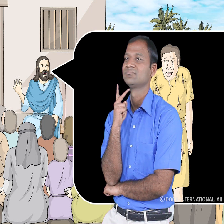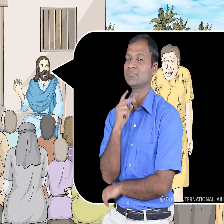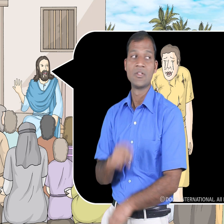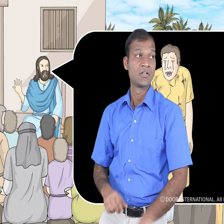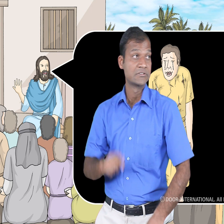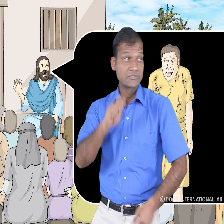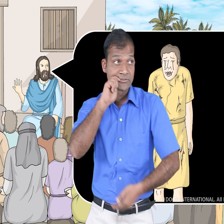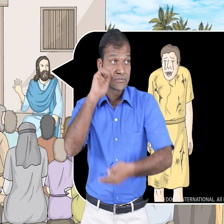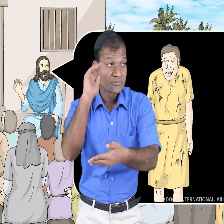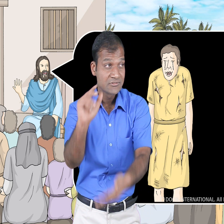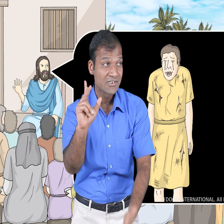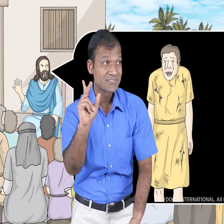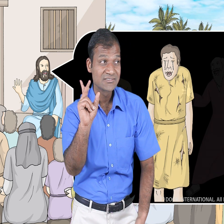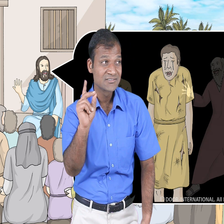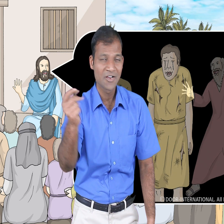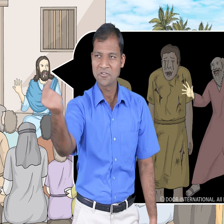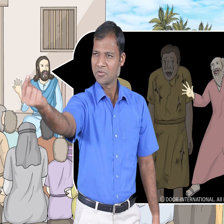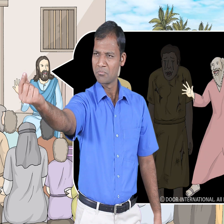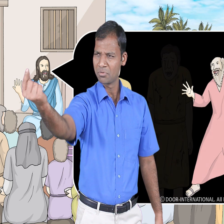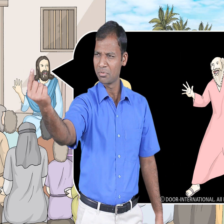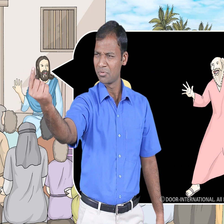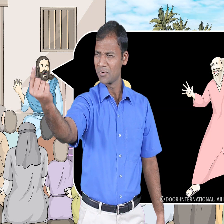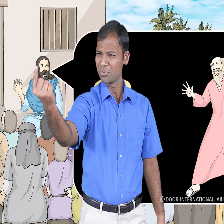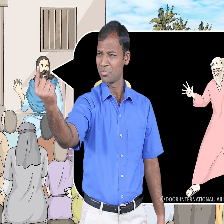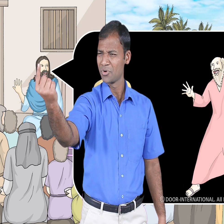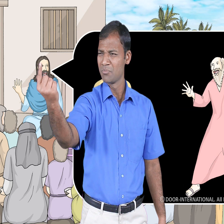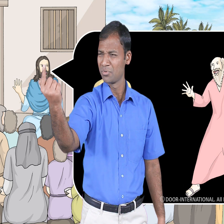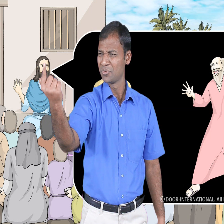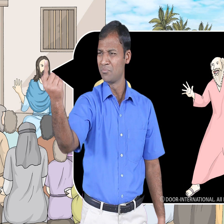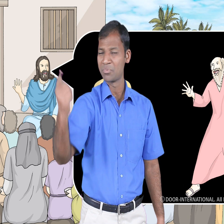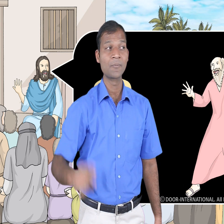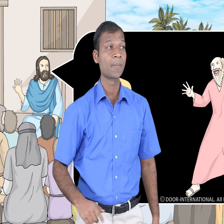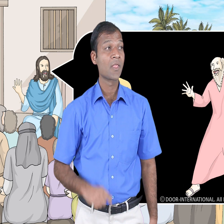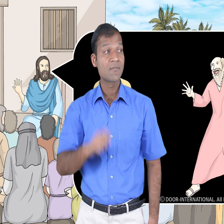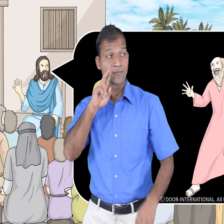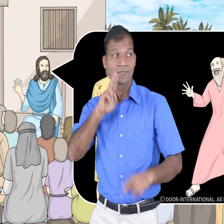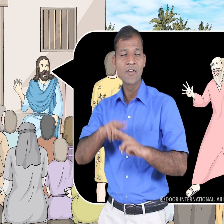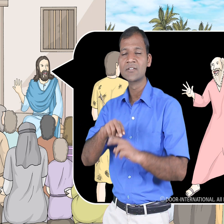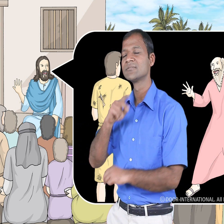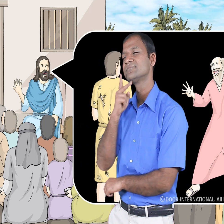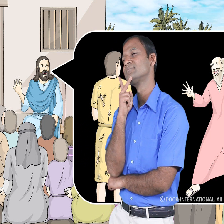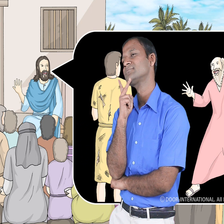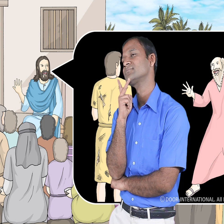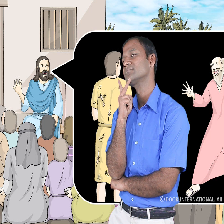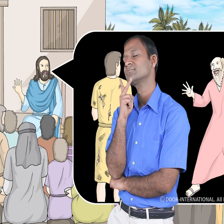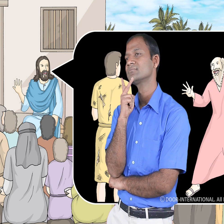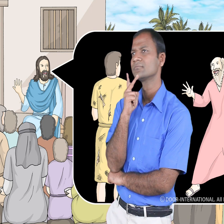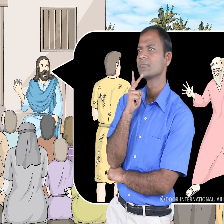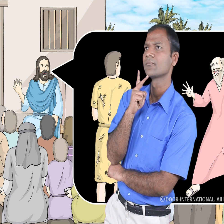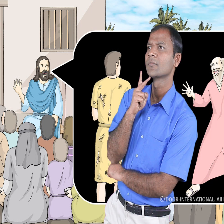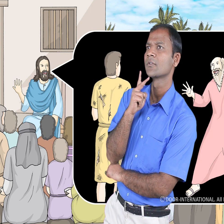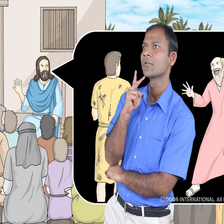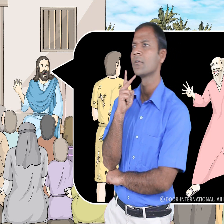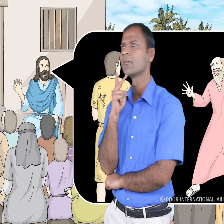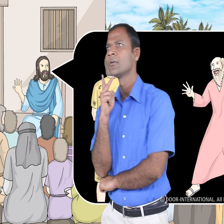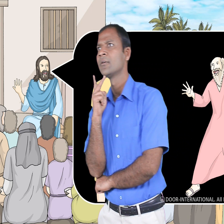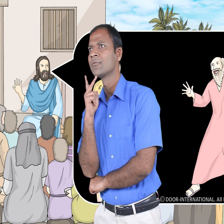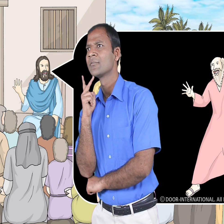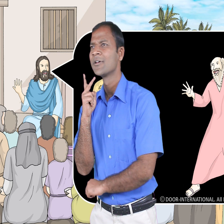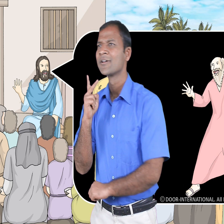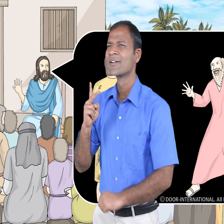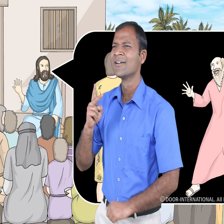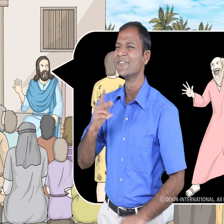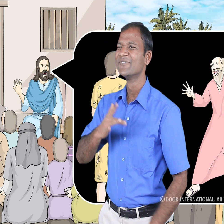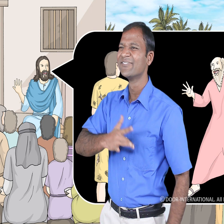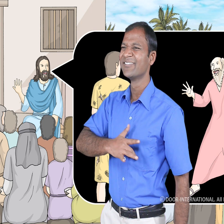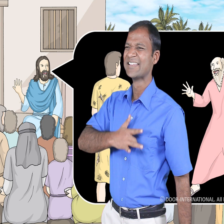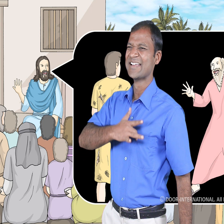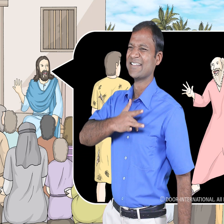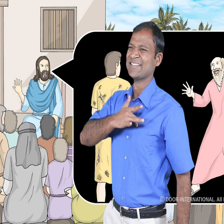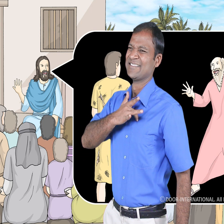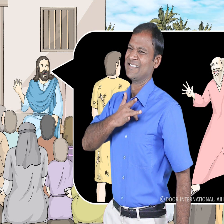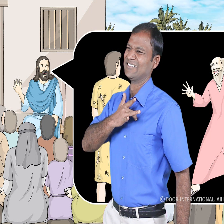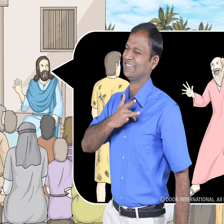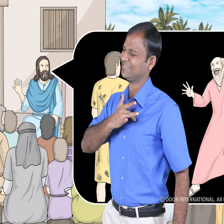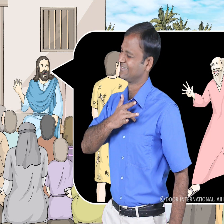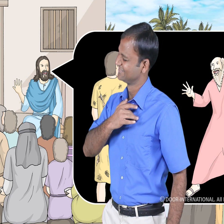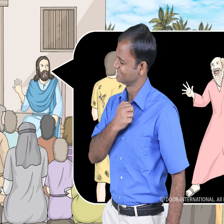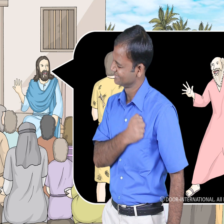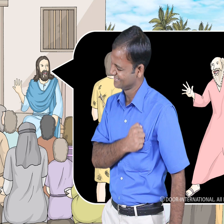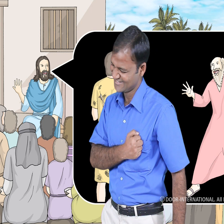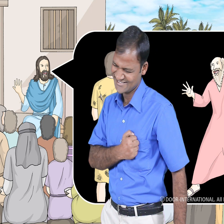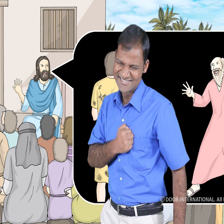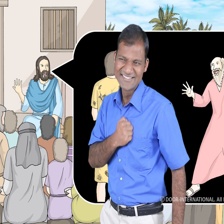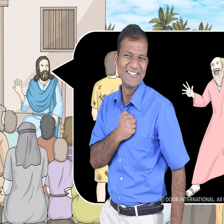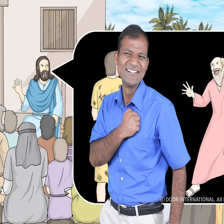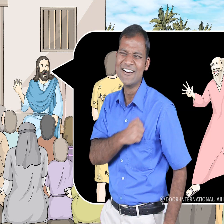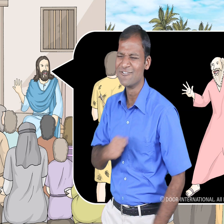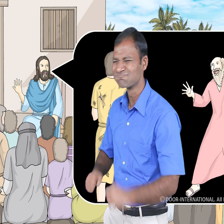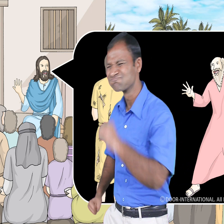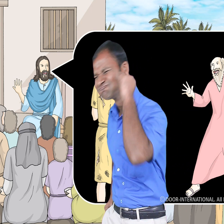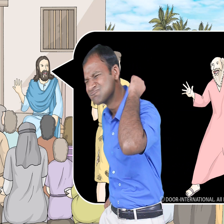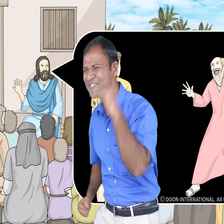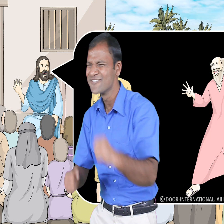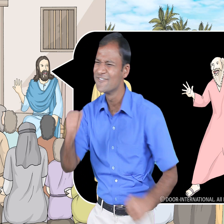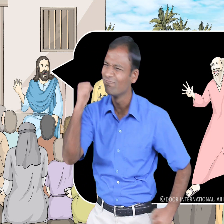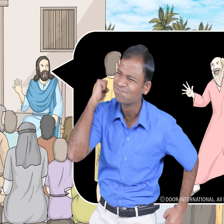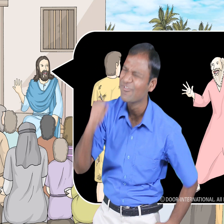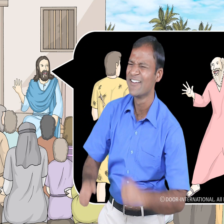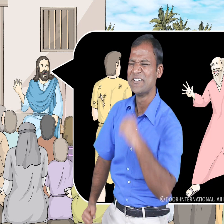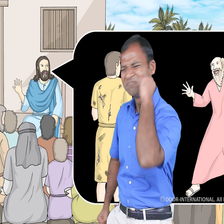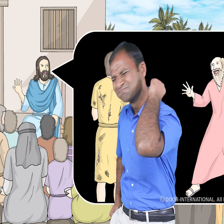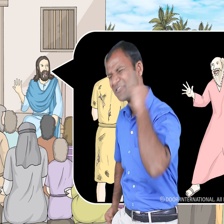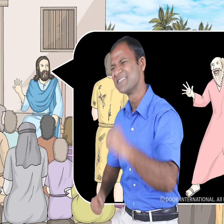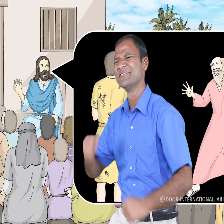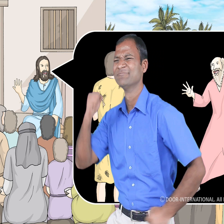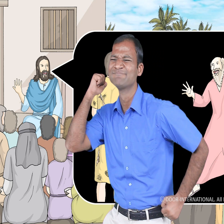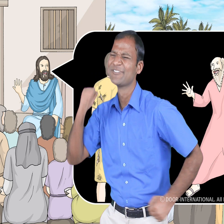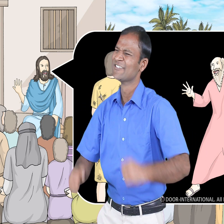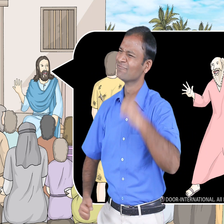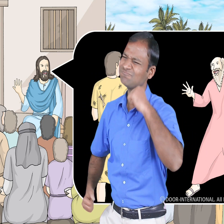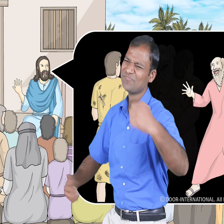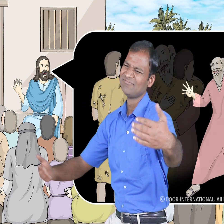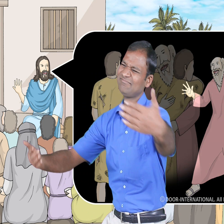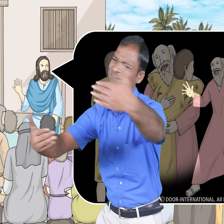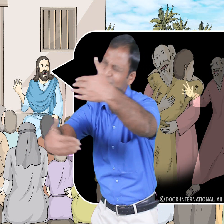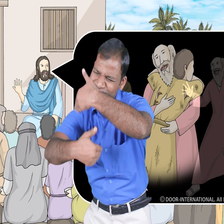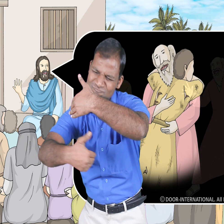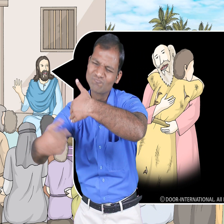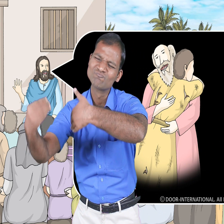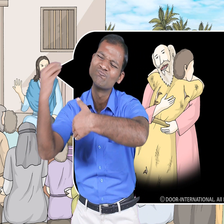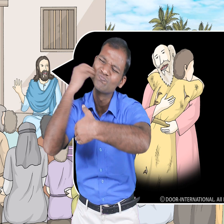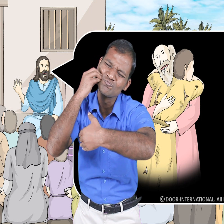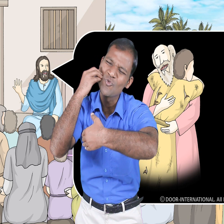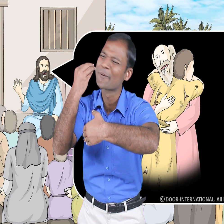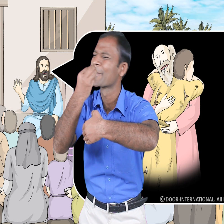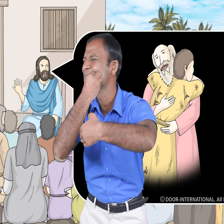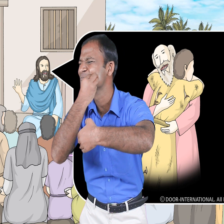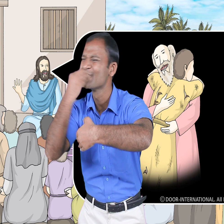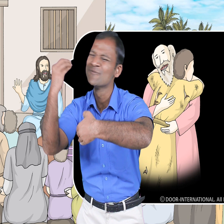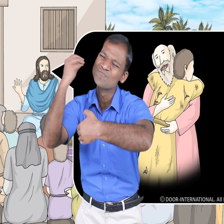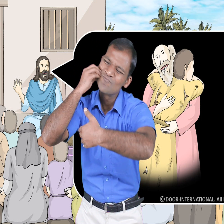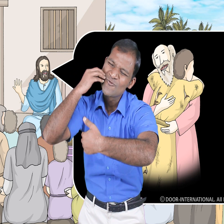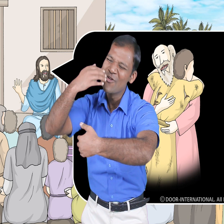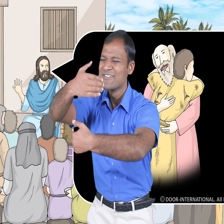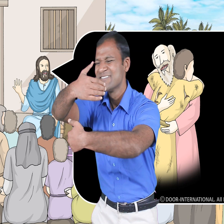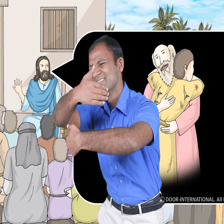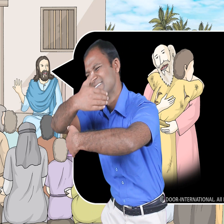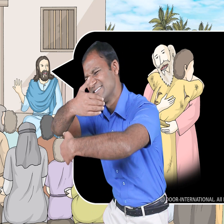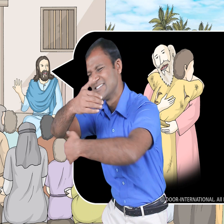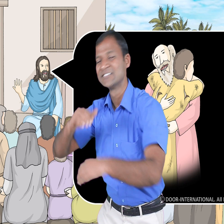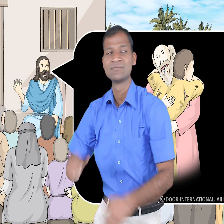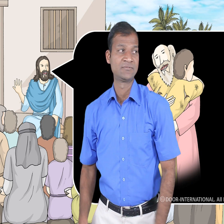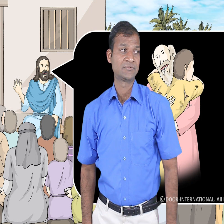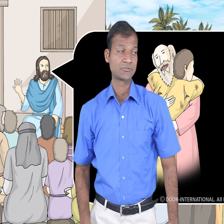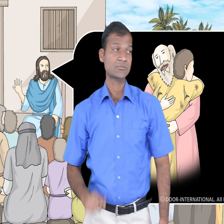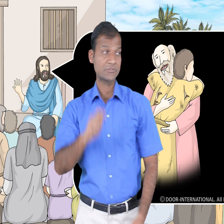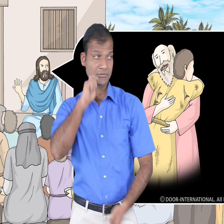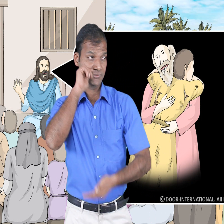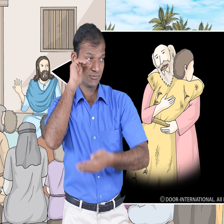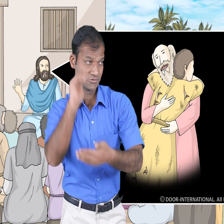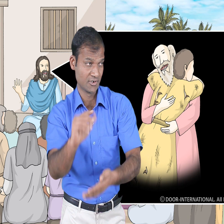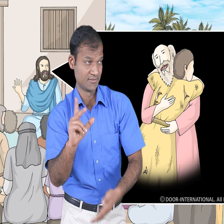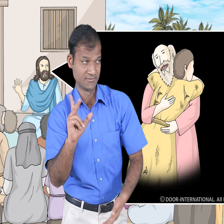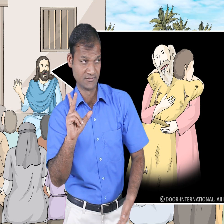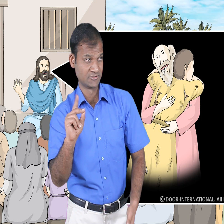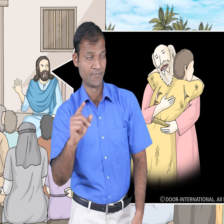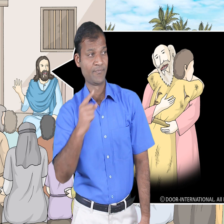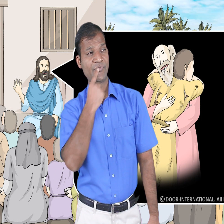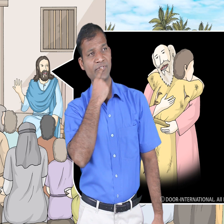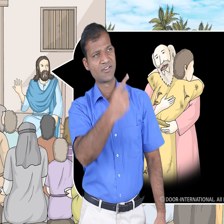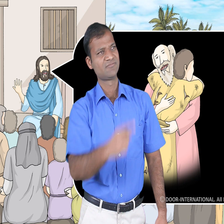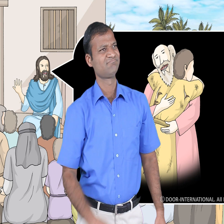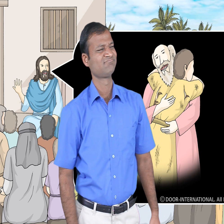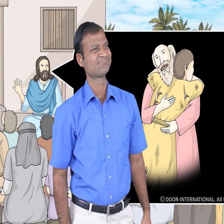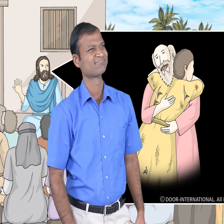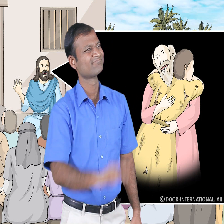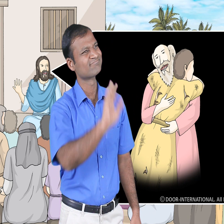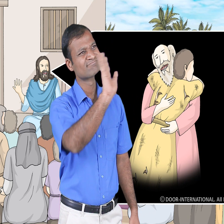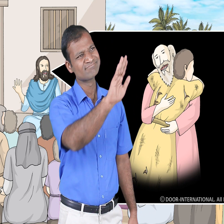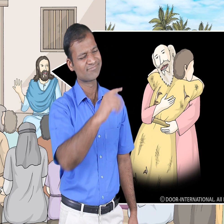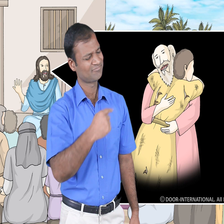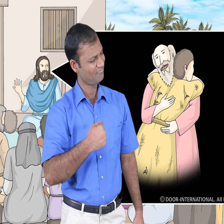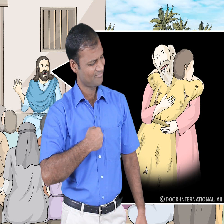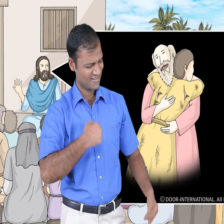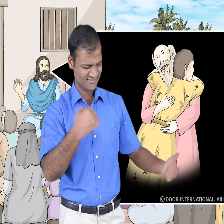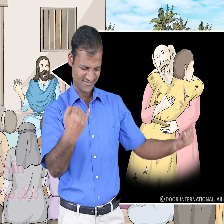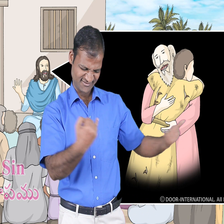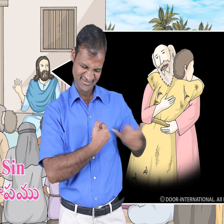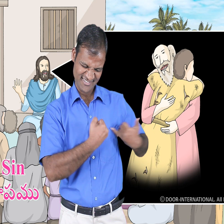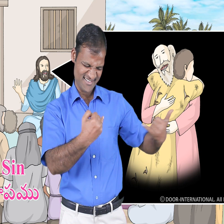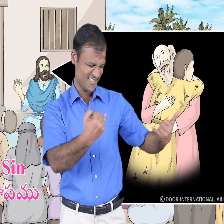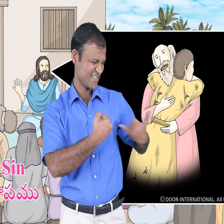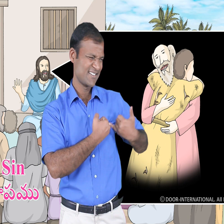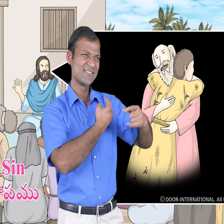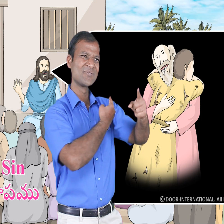But while he was still in the distance, his father saw him and was filled with compassion. He ran to his son, embraced him, and kissed him.